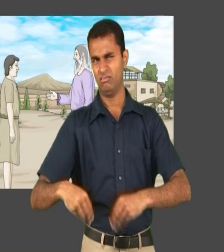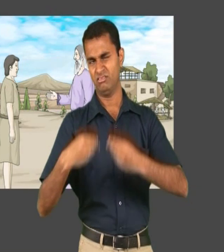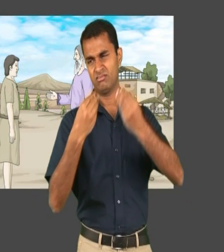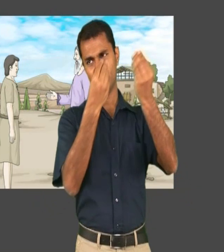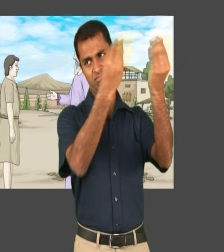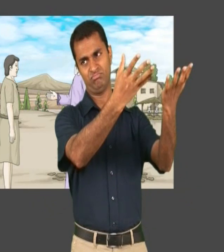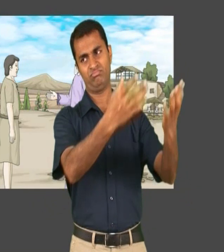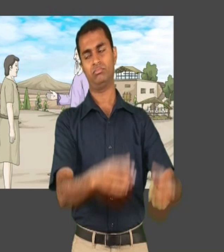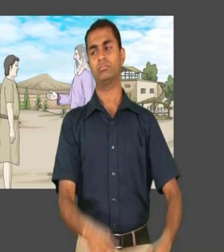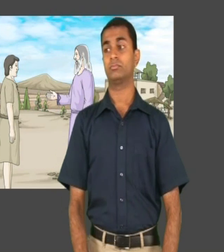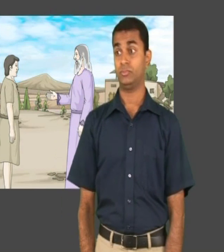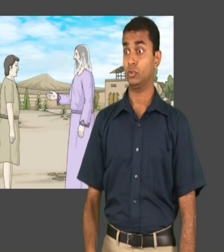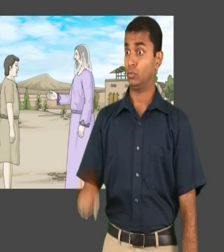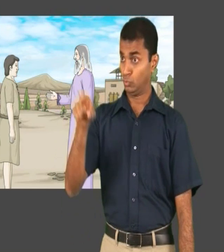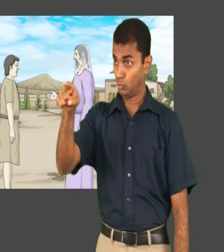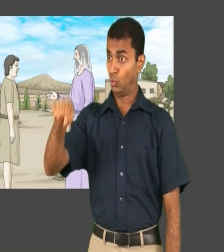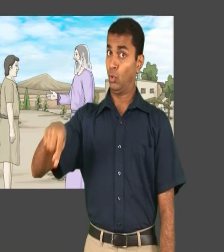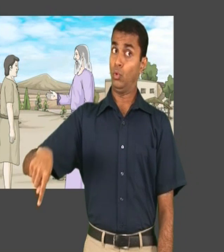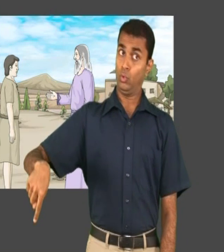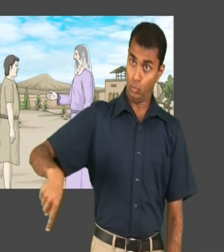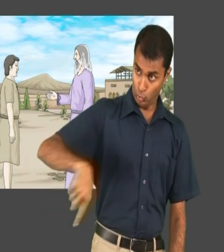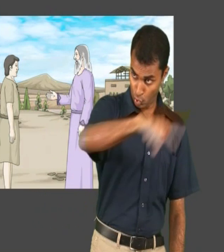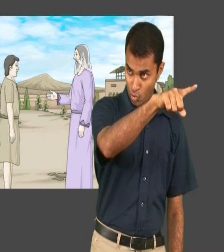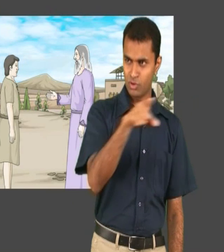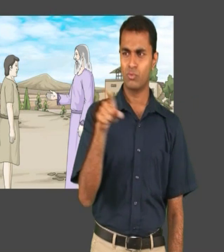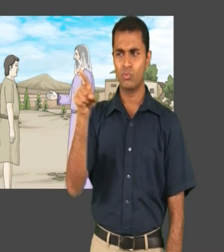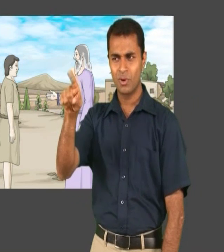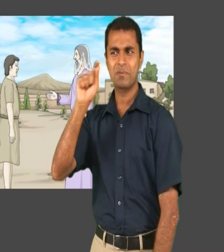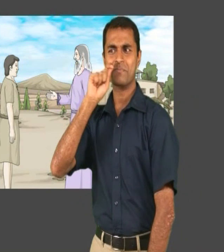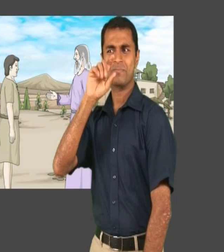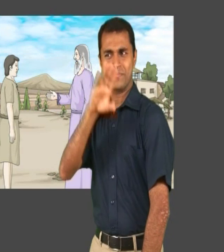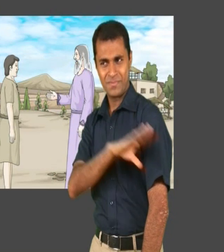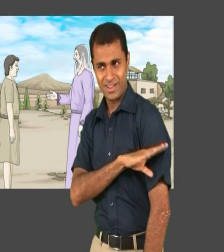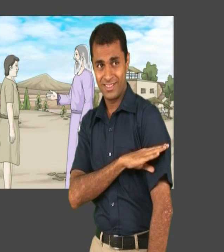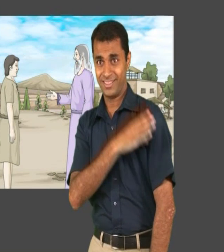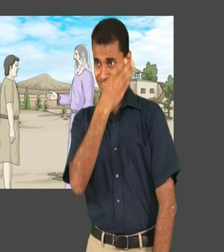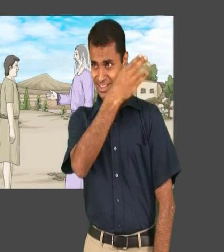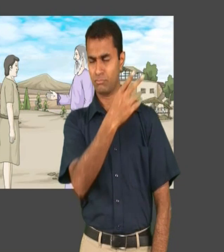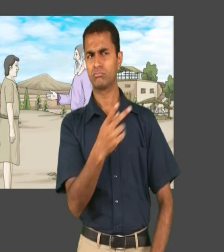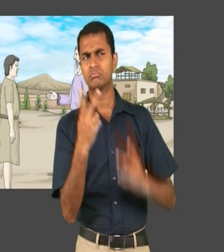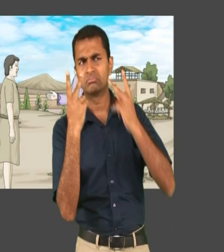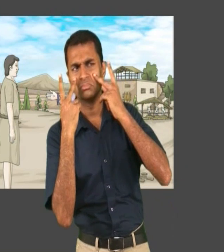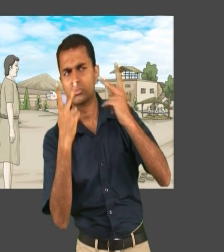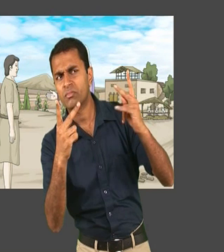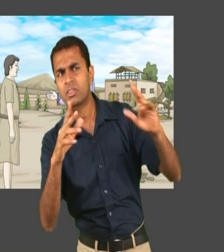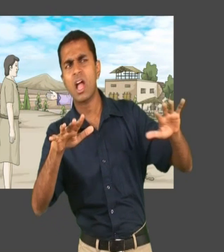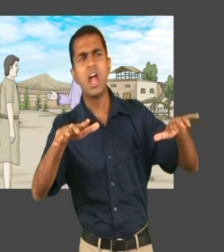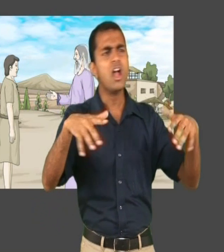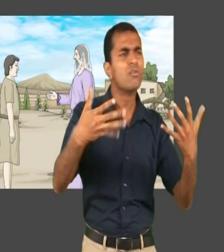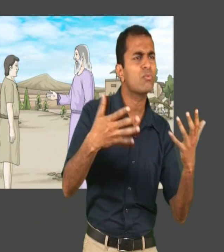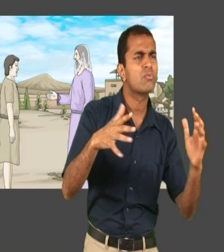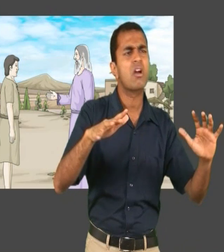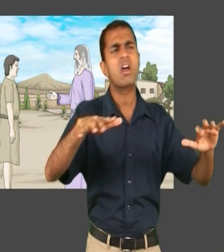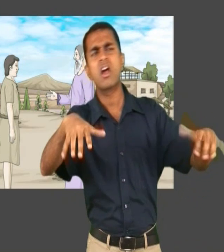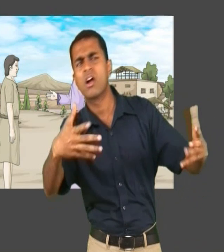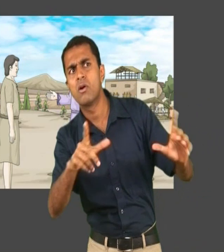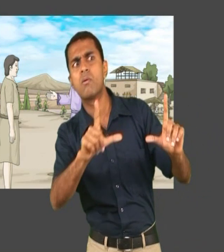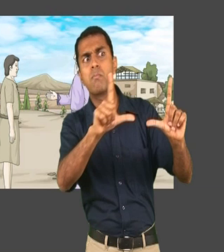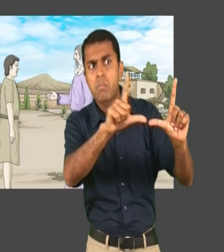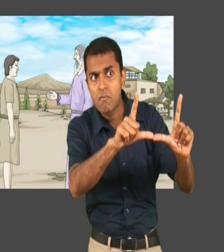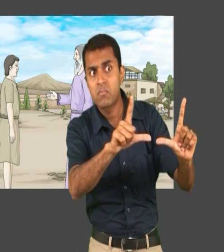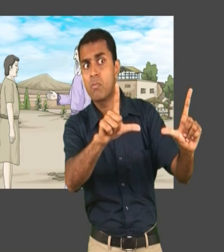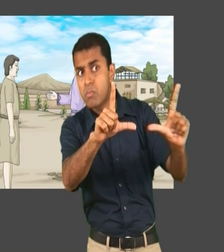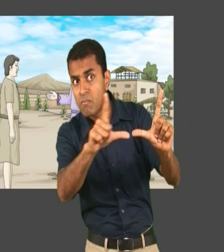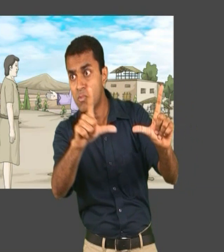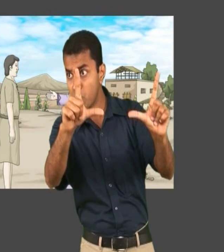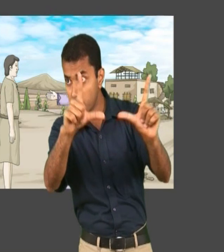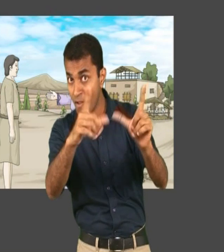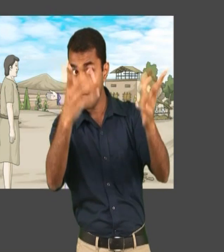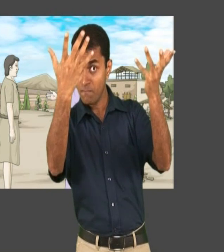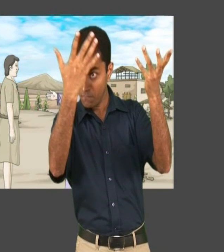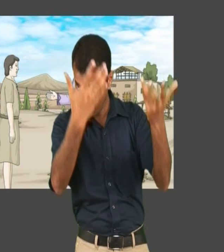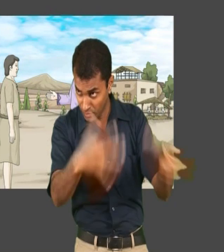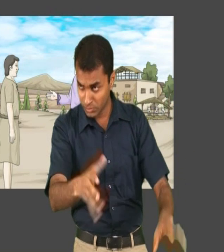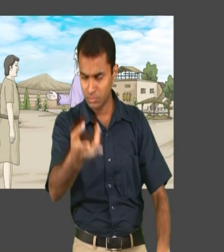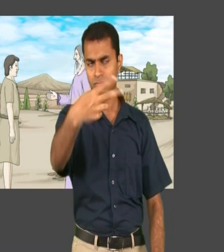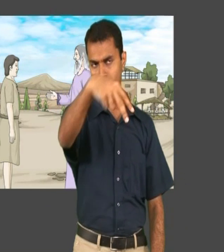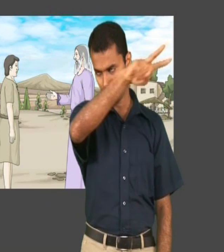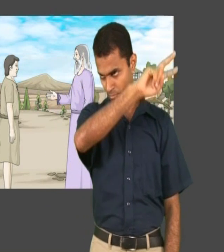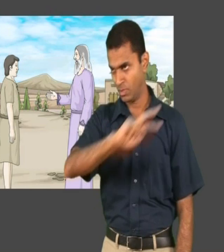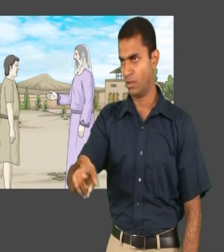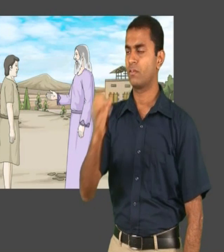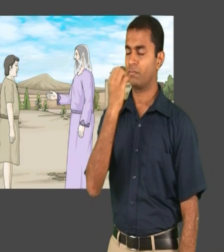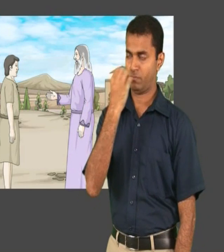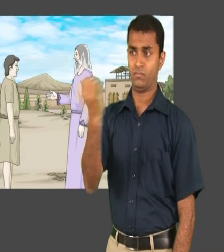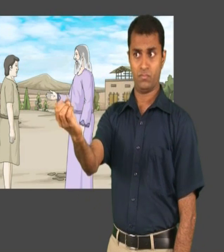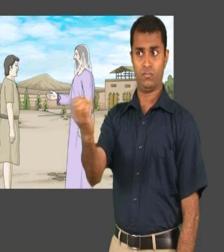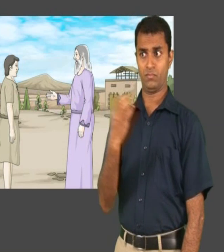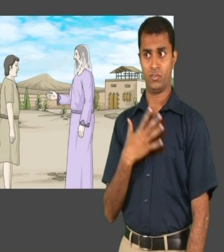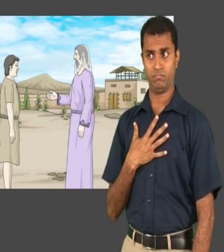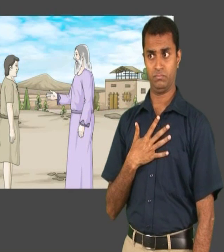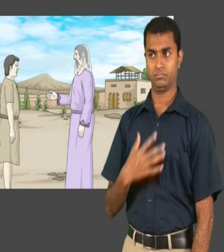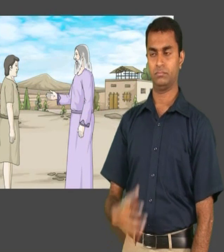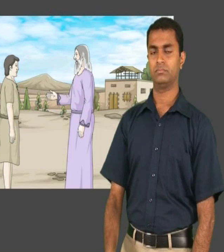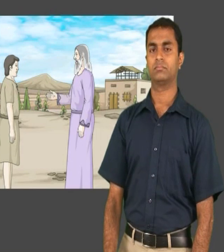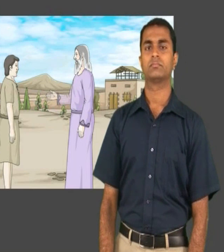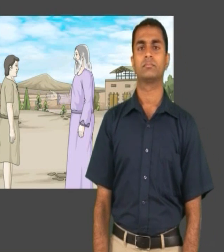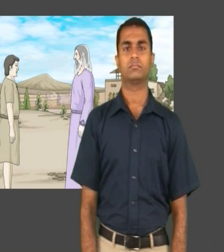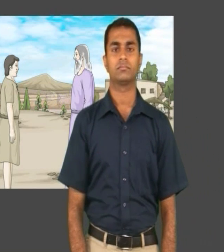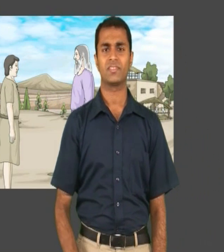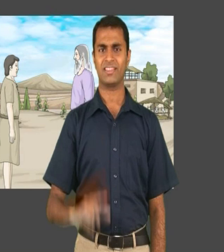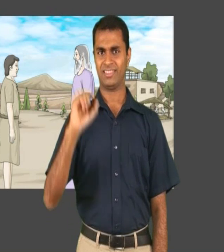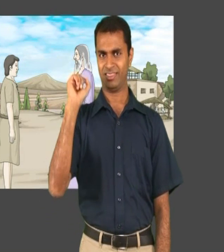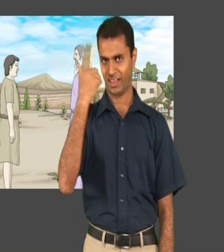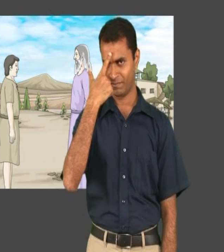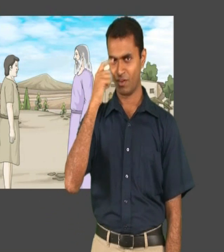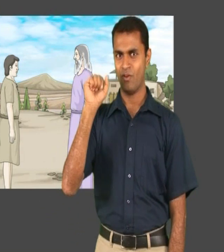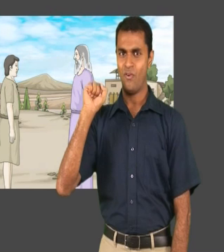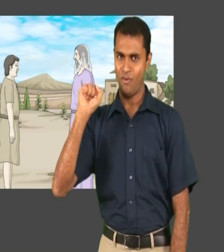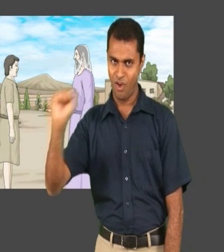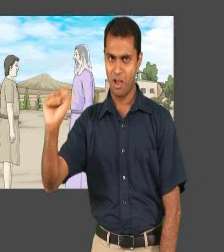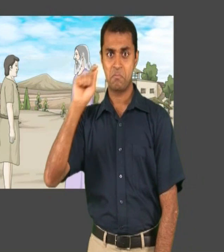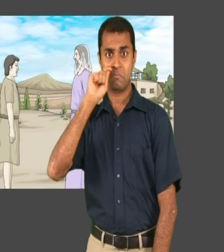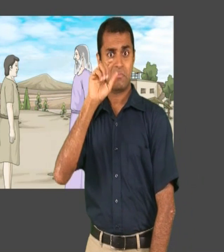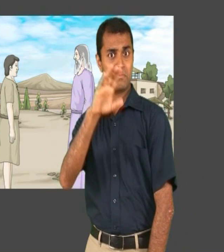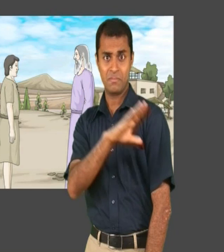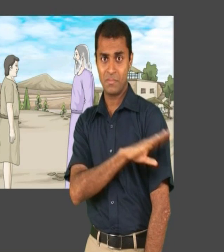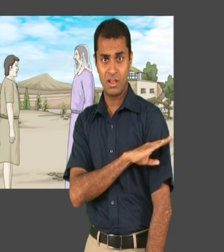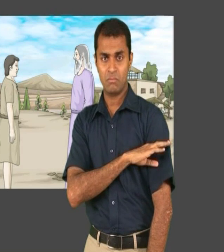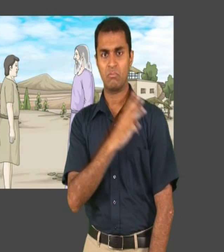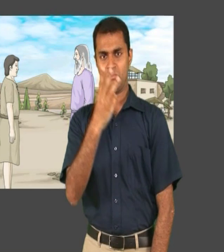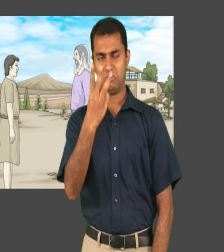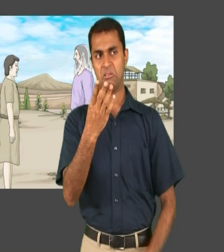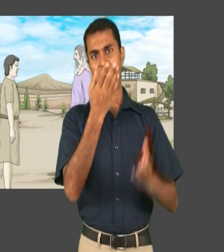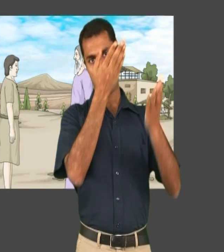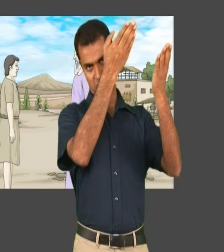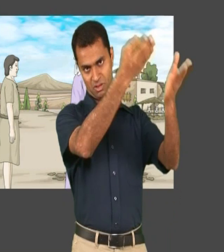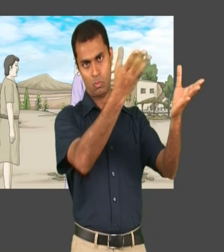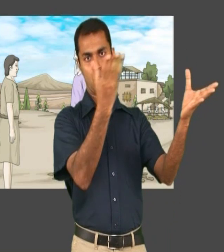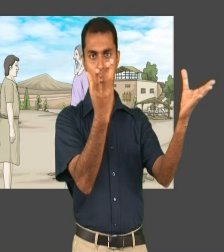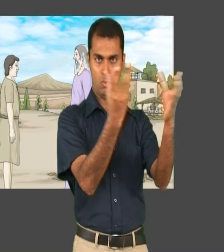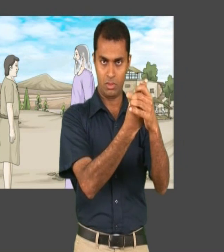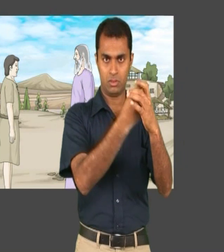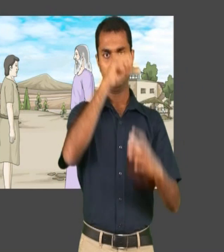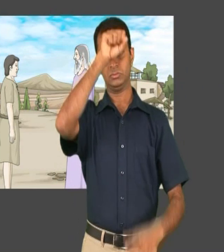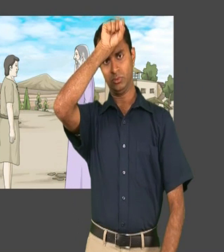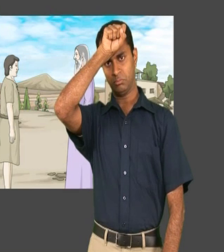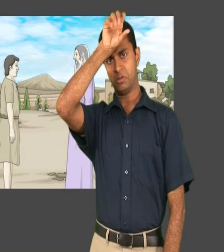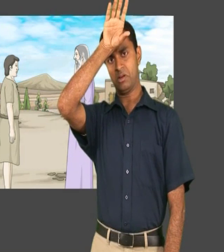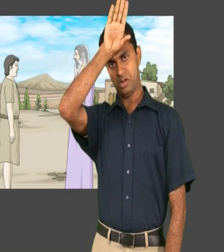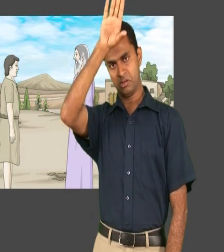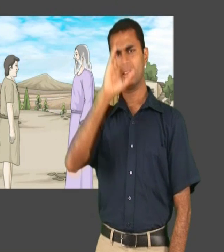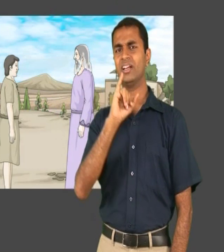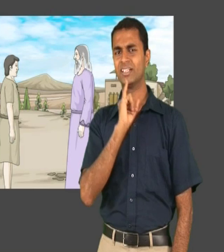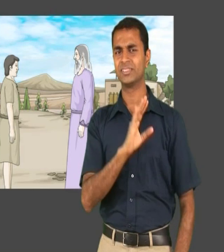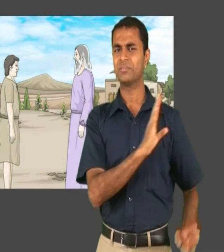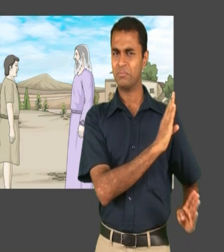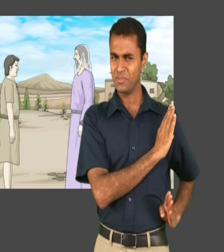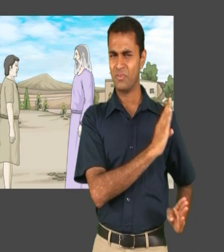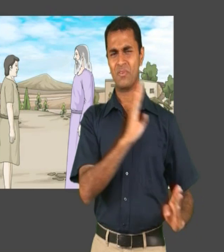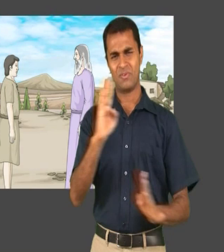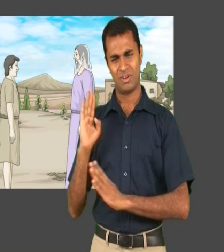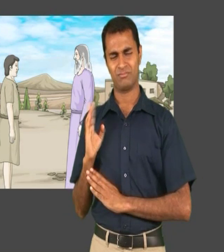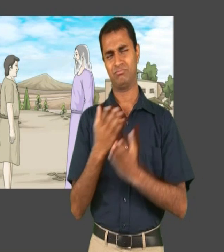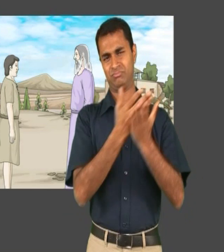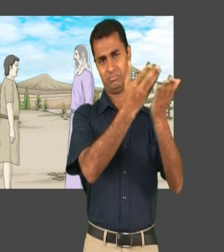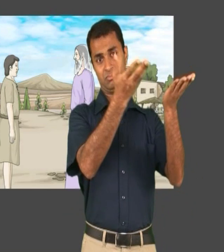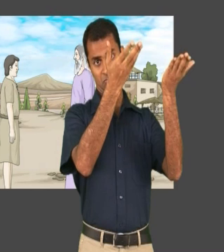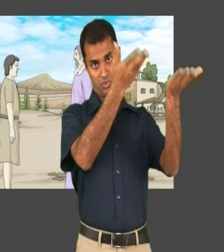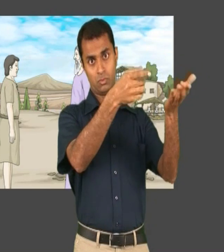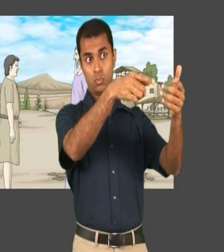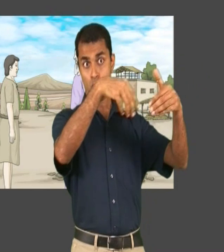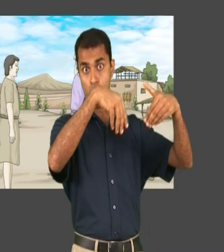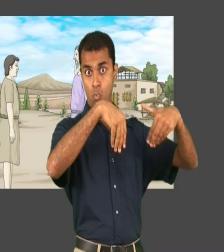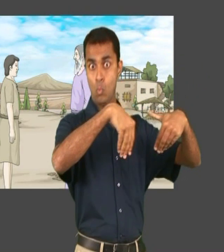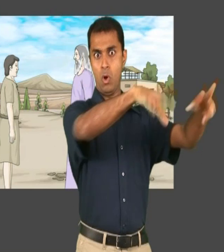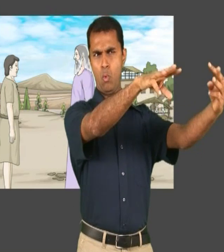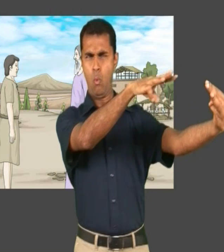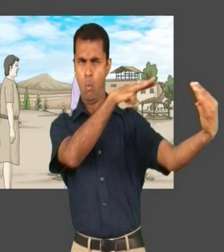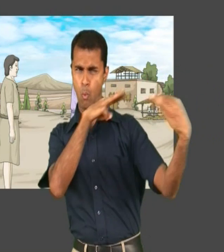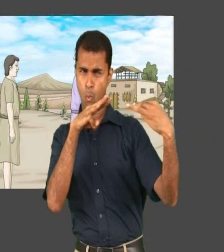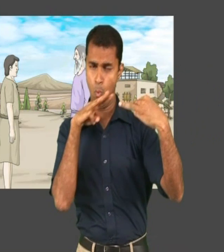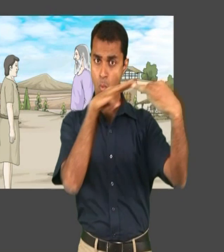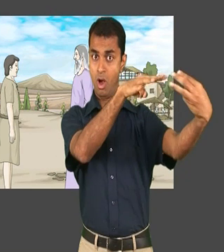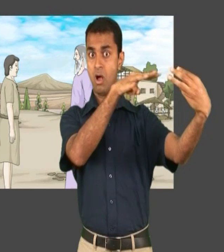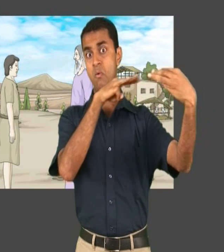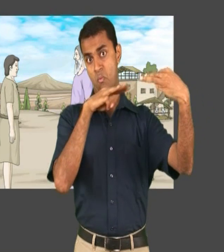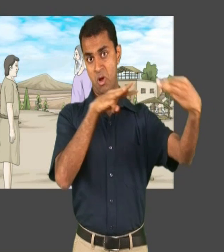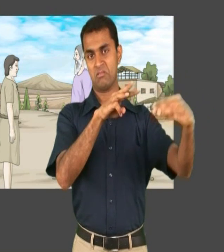Check on the welfare of your brothers and bring back an assurance from them.